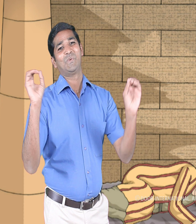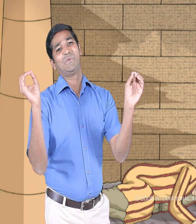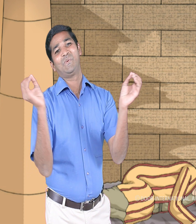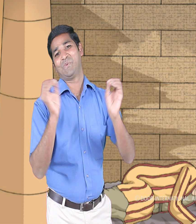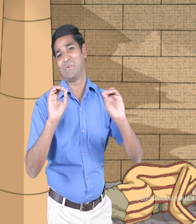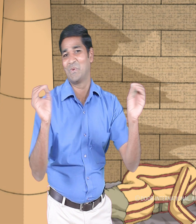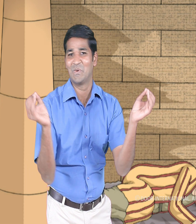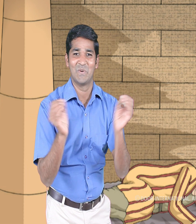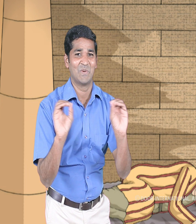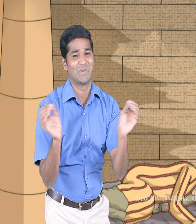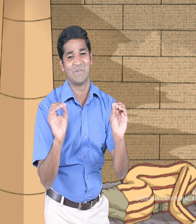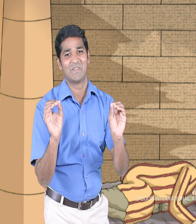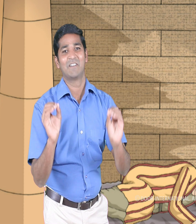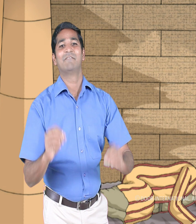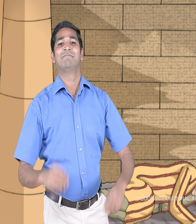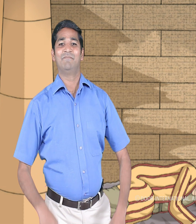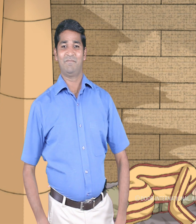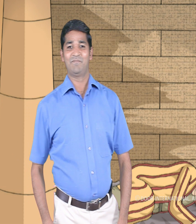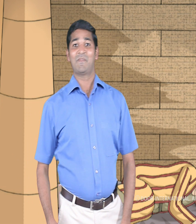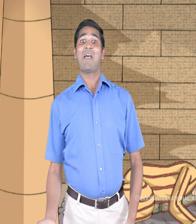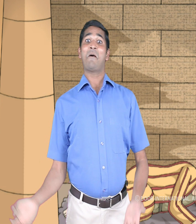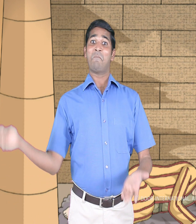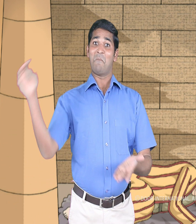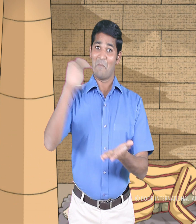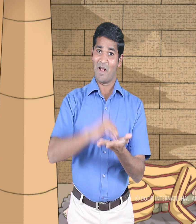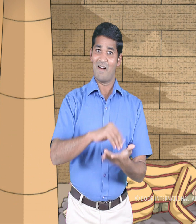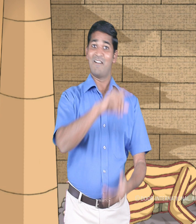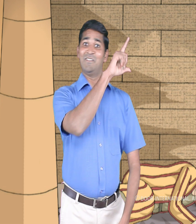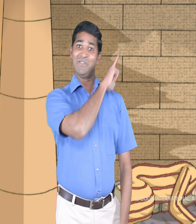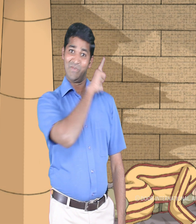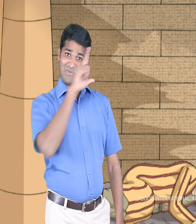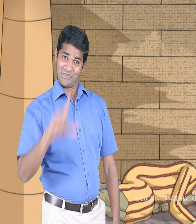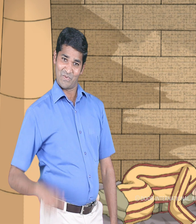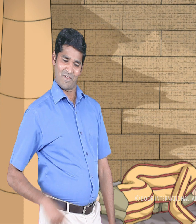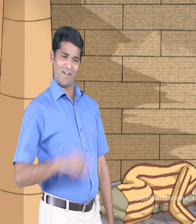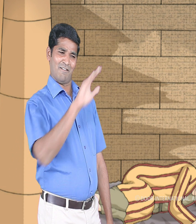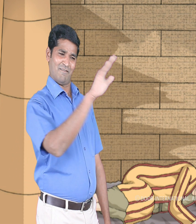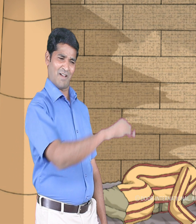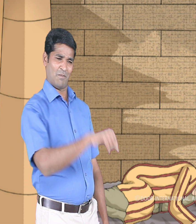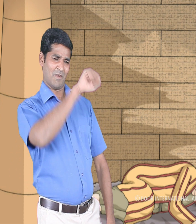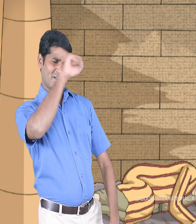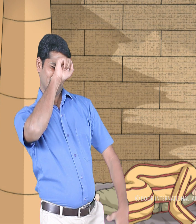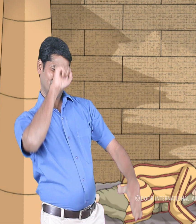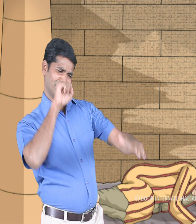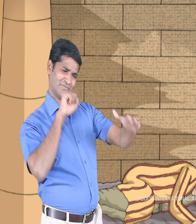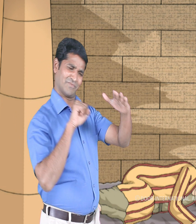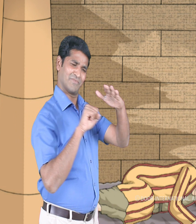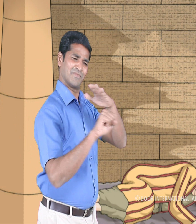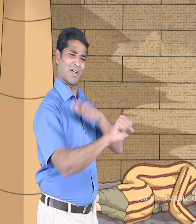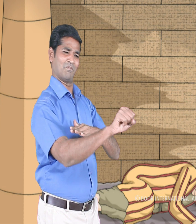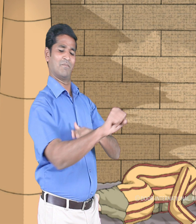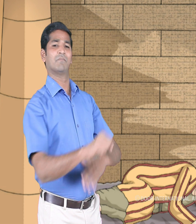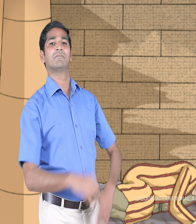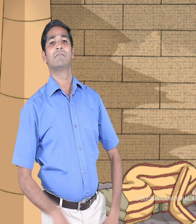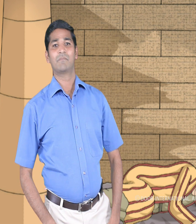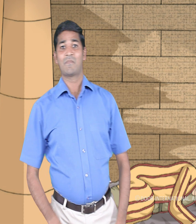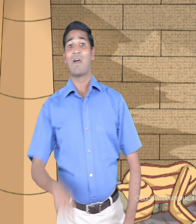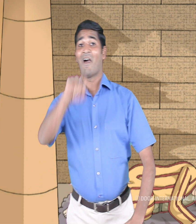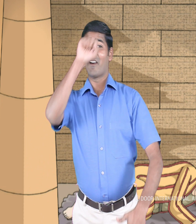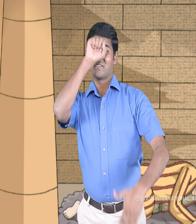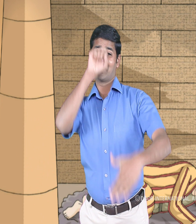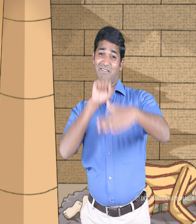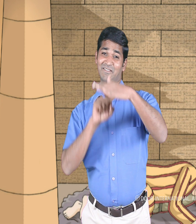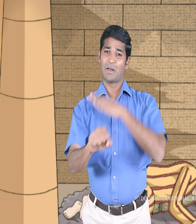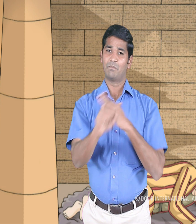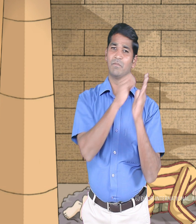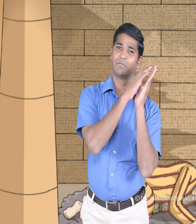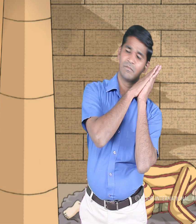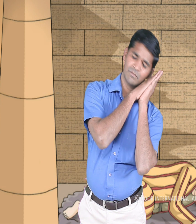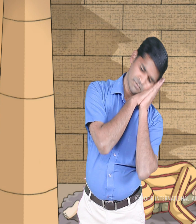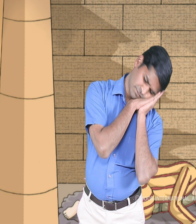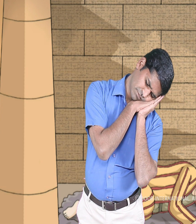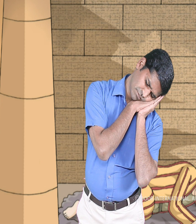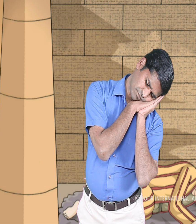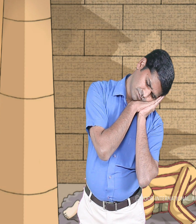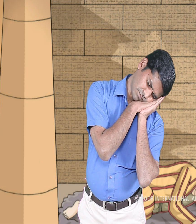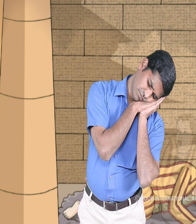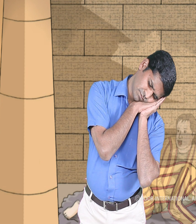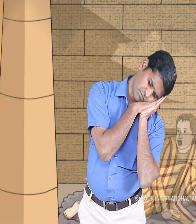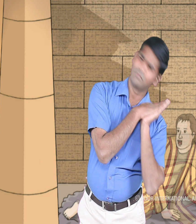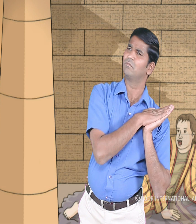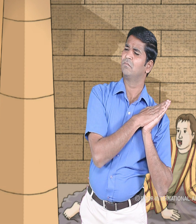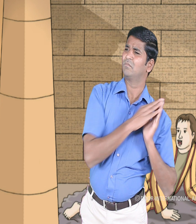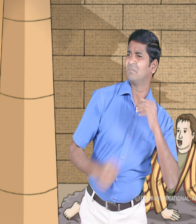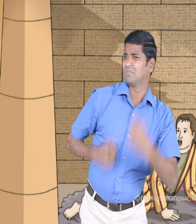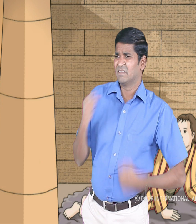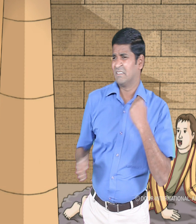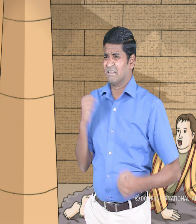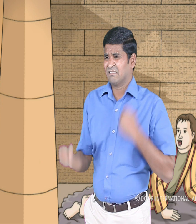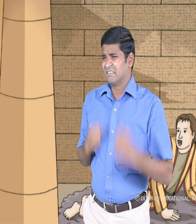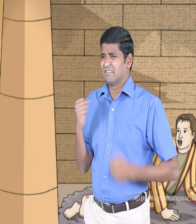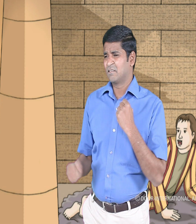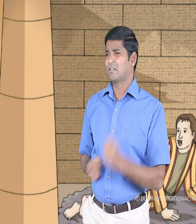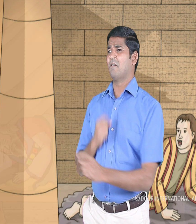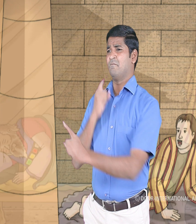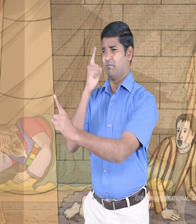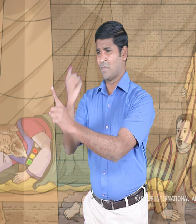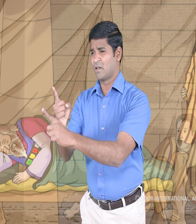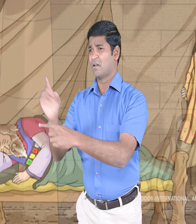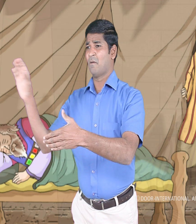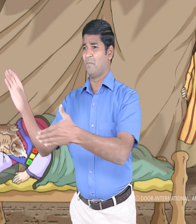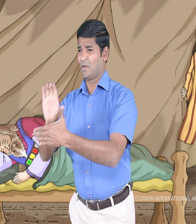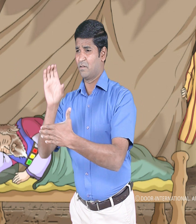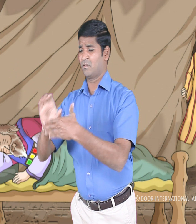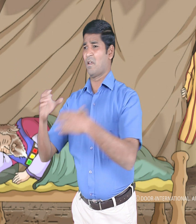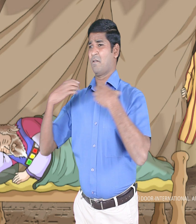Once again, for the third time, the LORD called to Samuel.